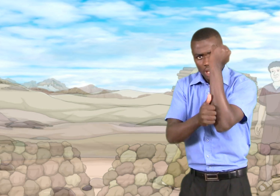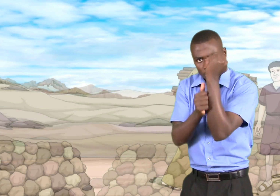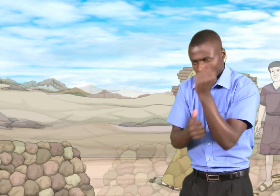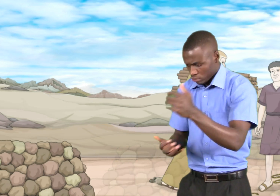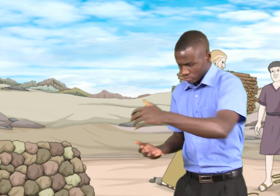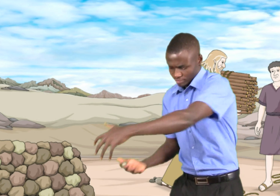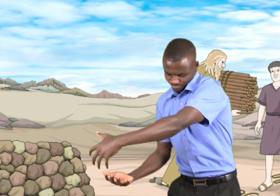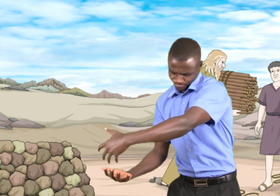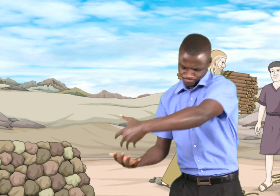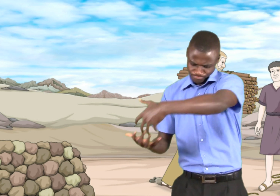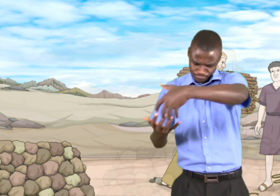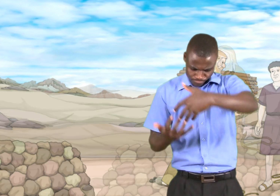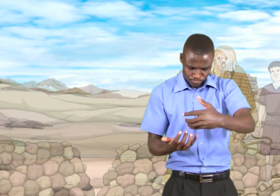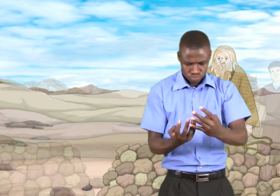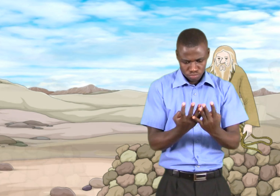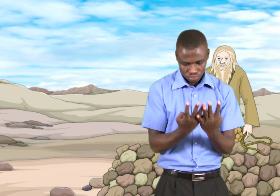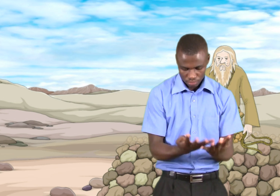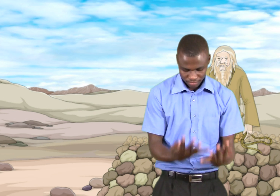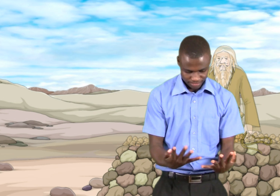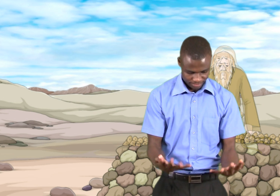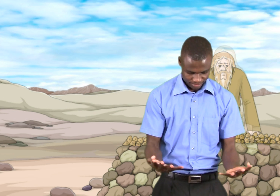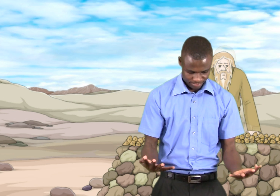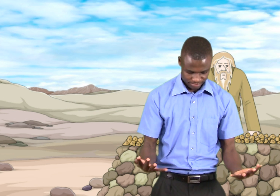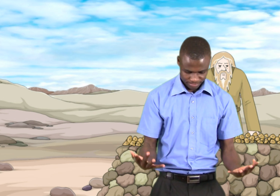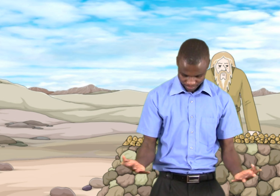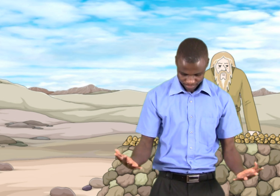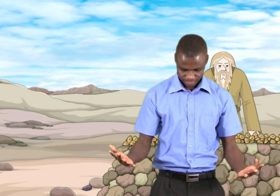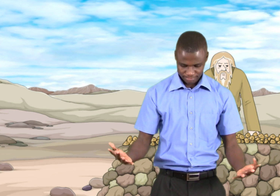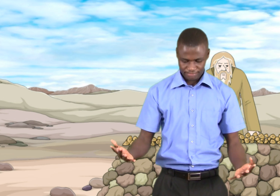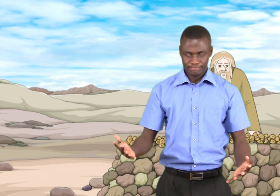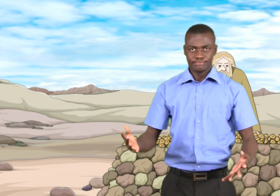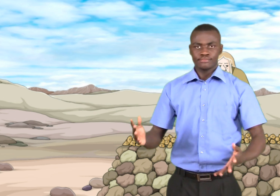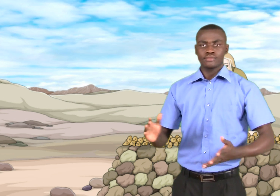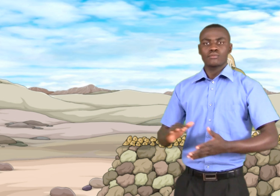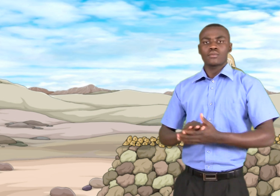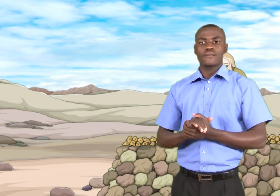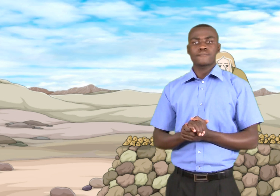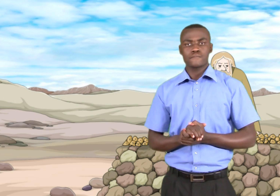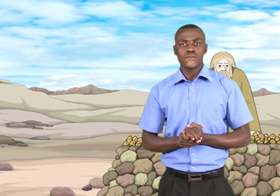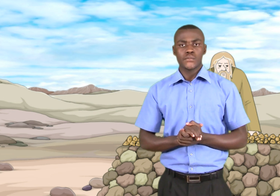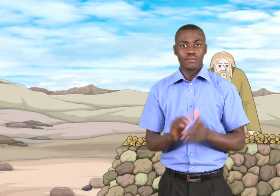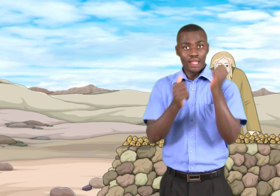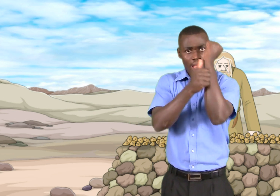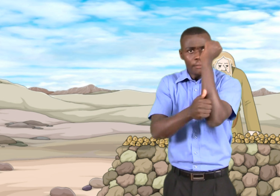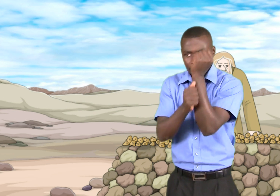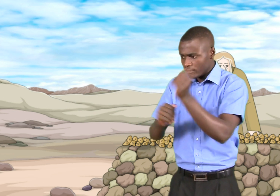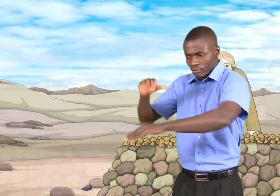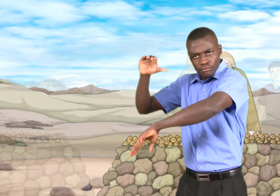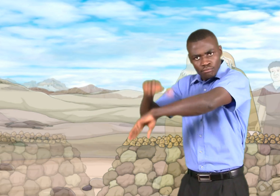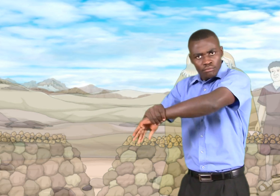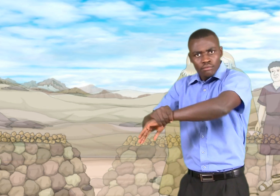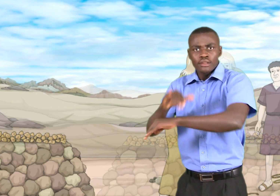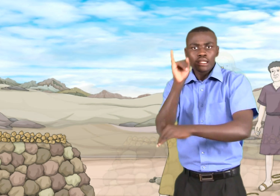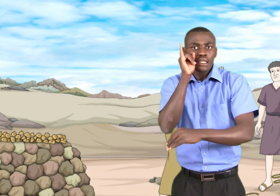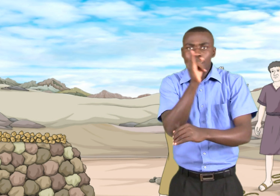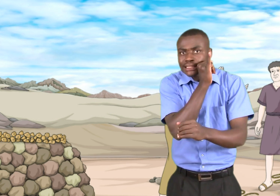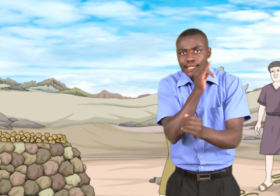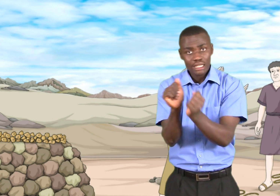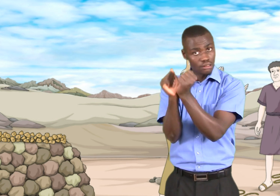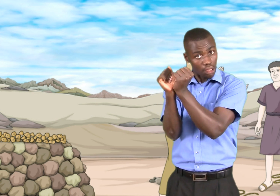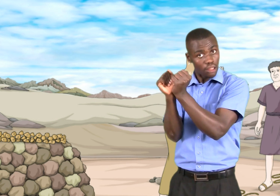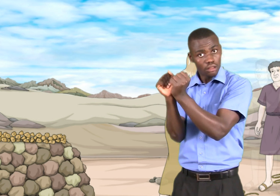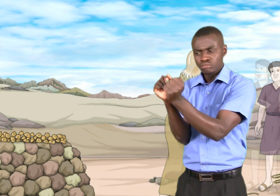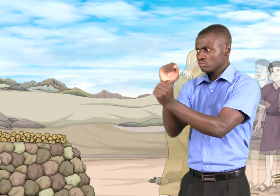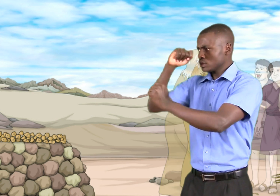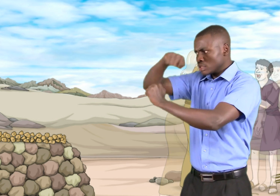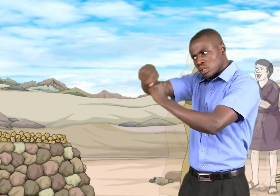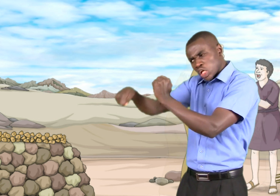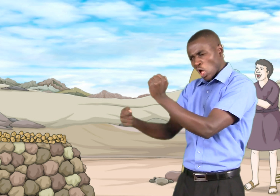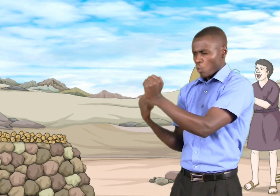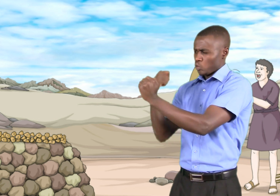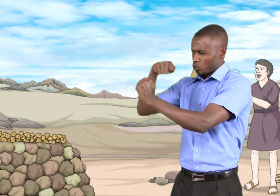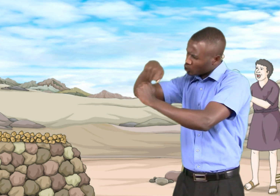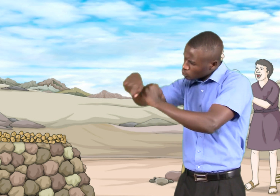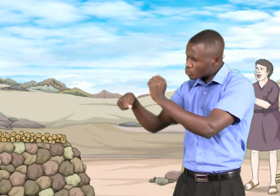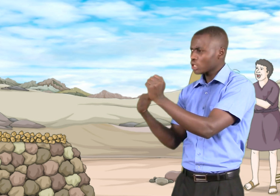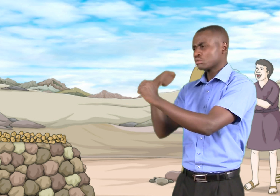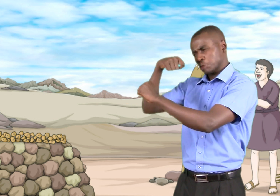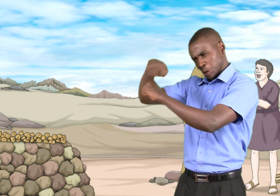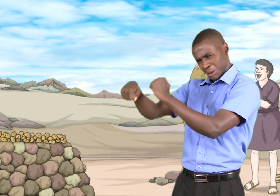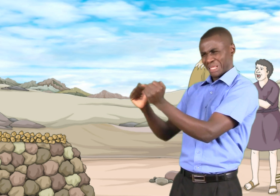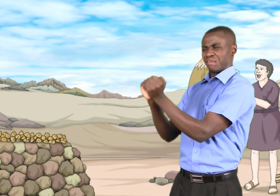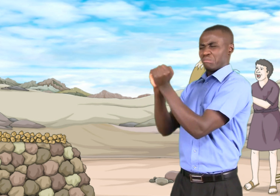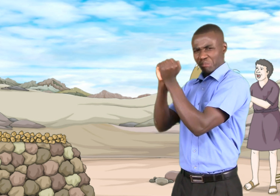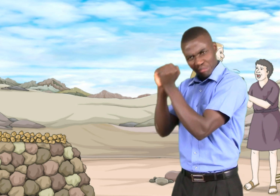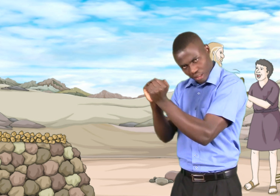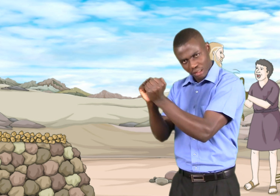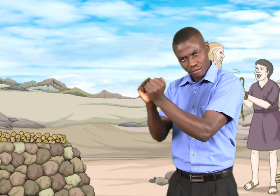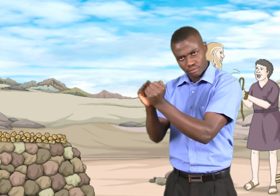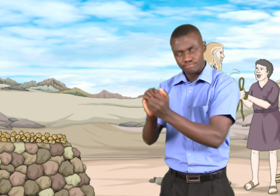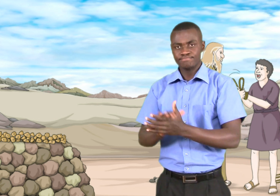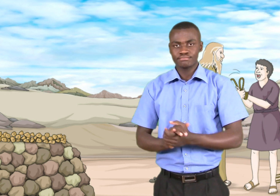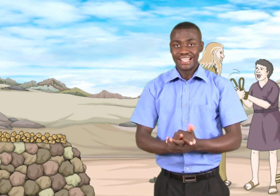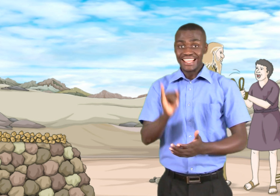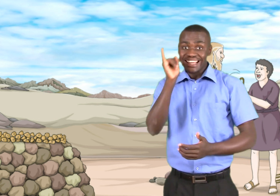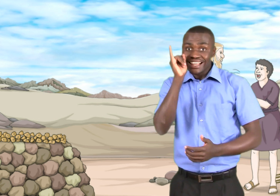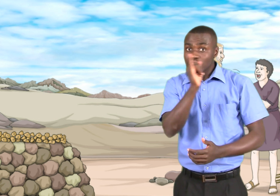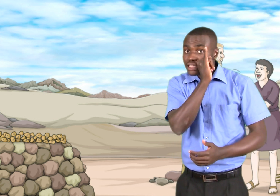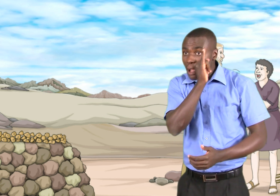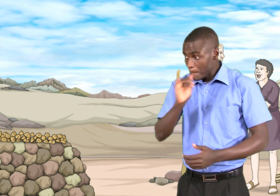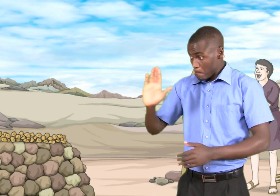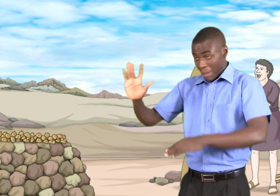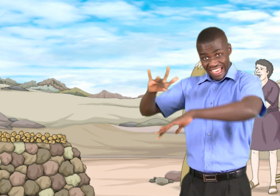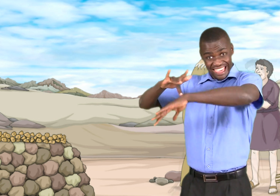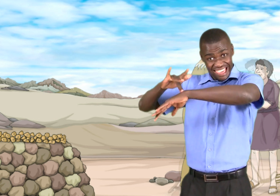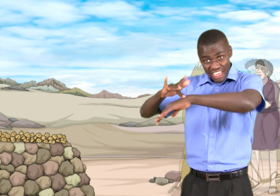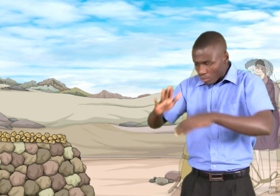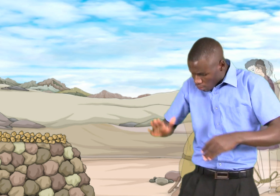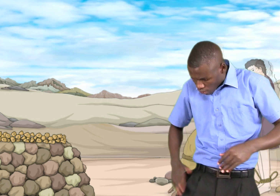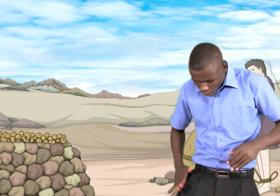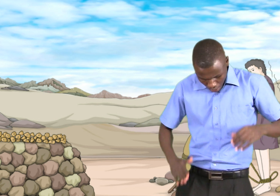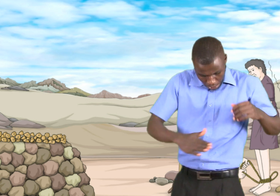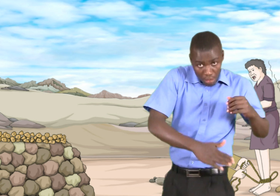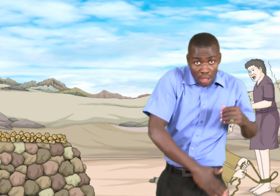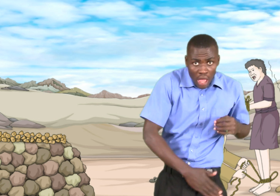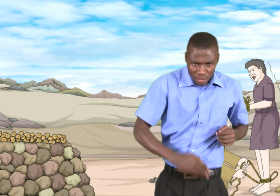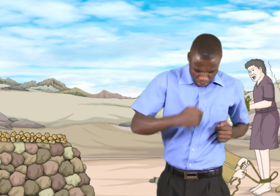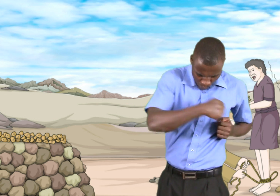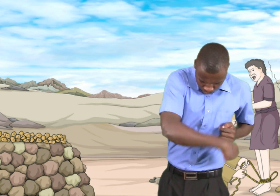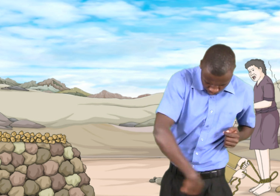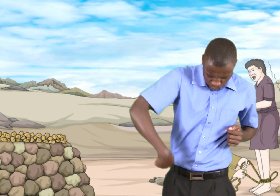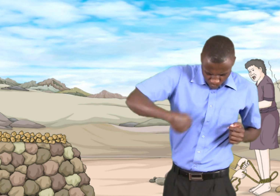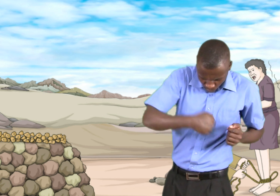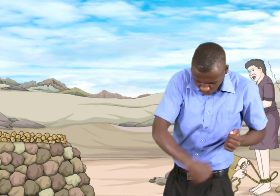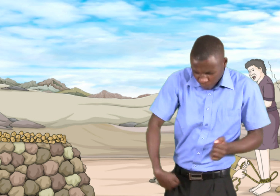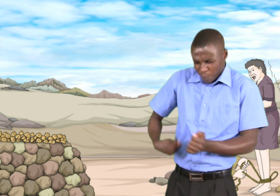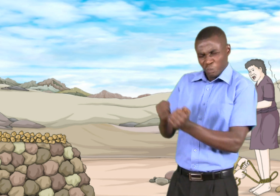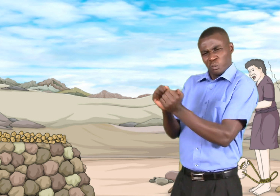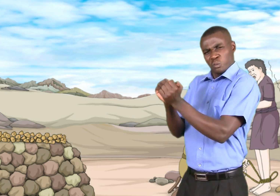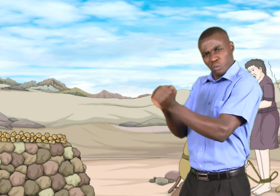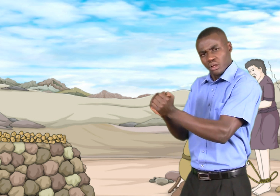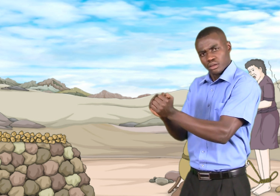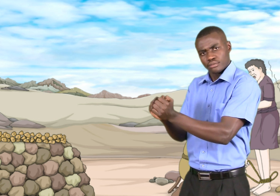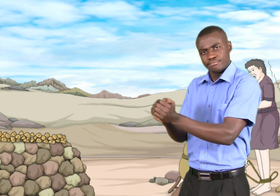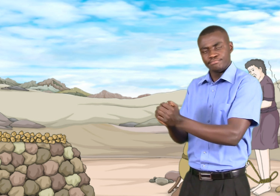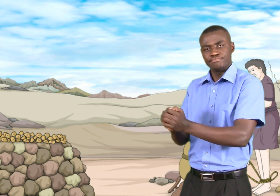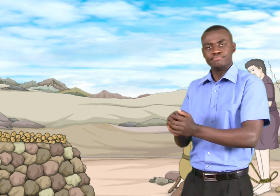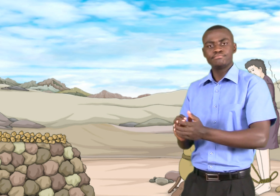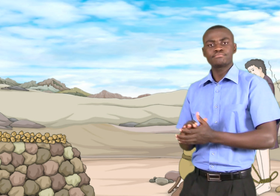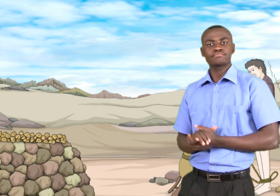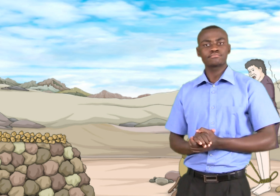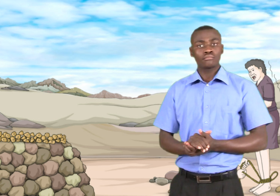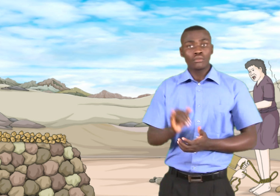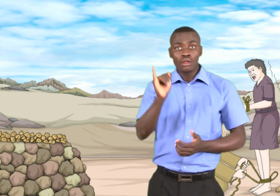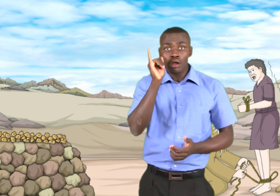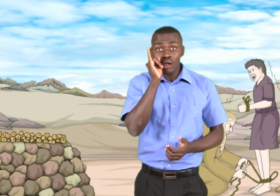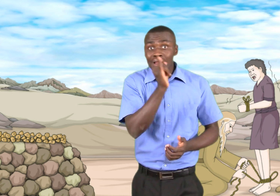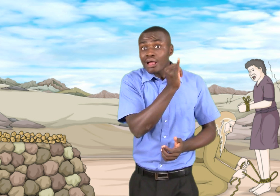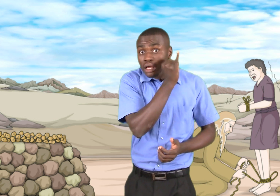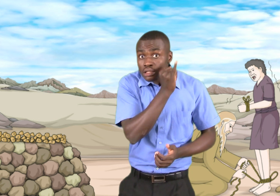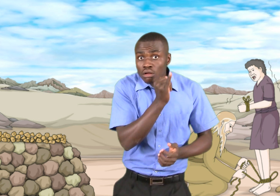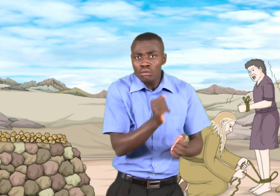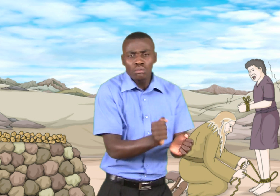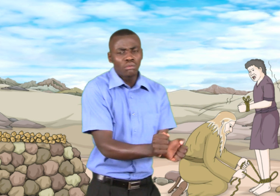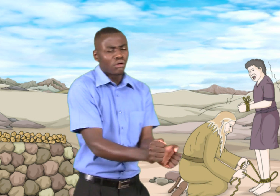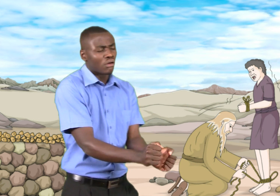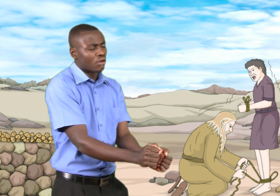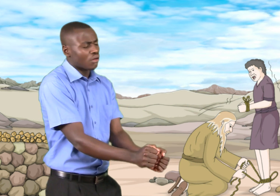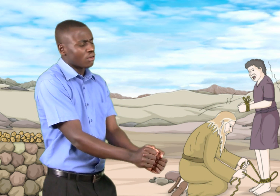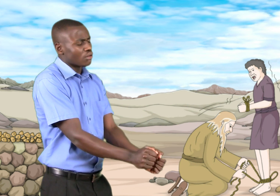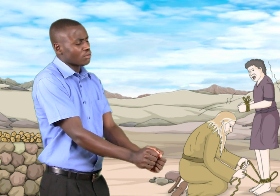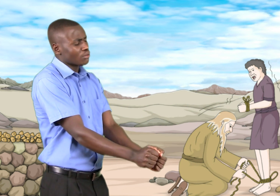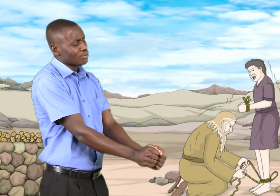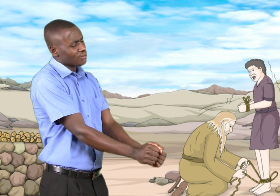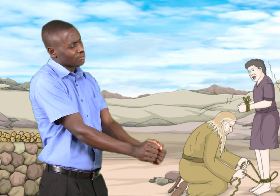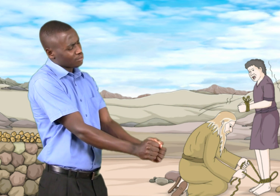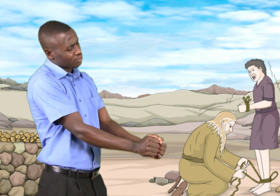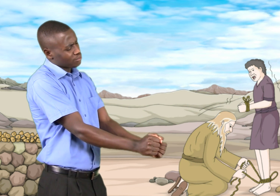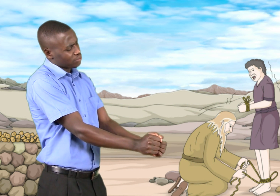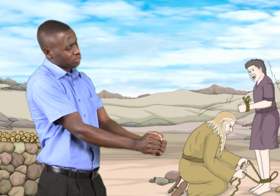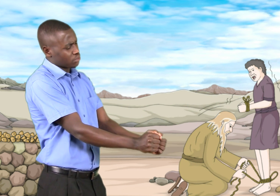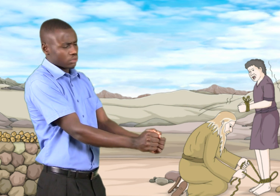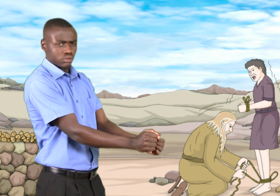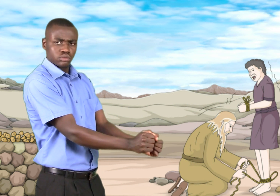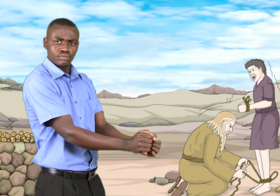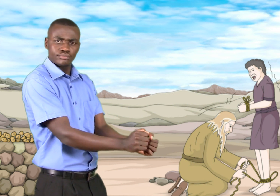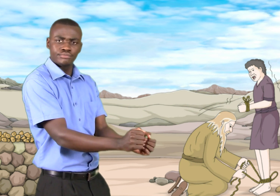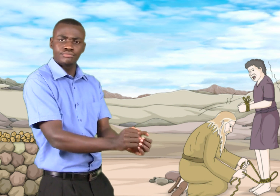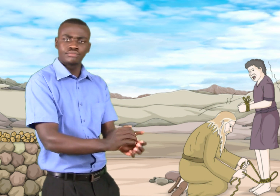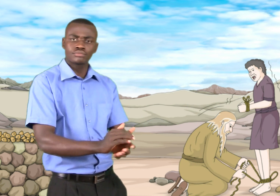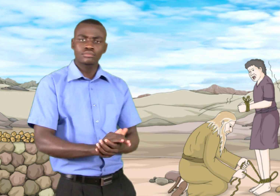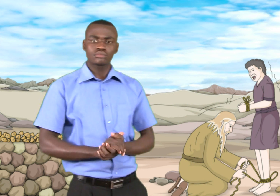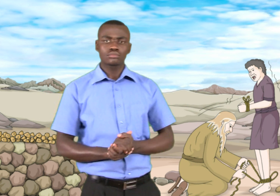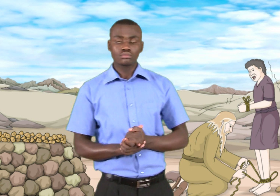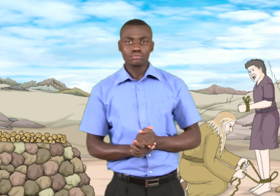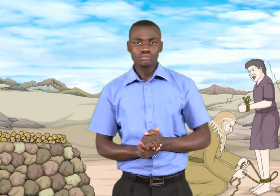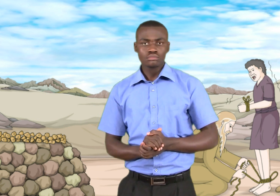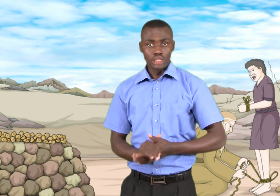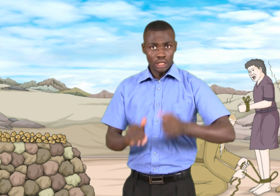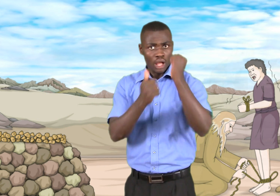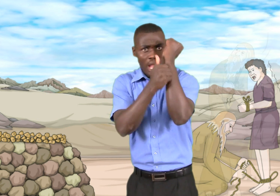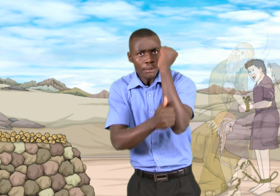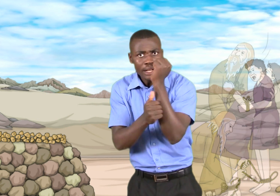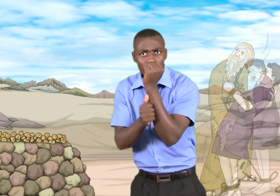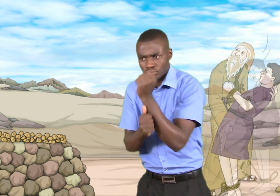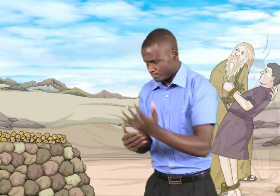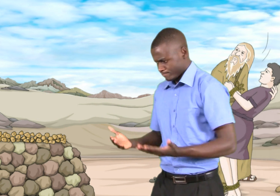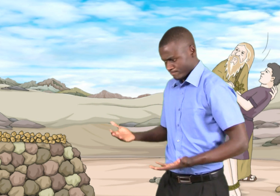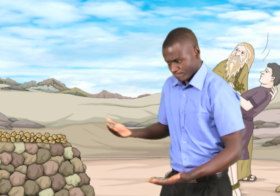He bound his son Isaac and placed him on the altar, atop the wood.